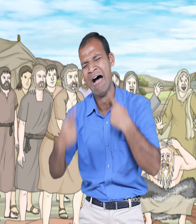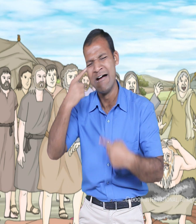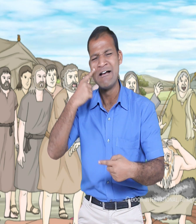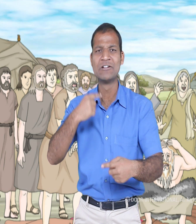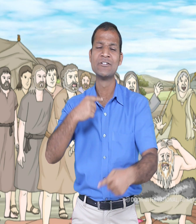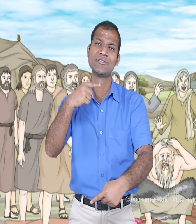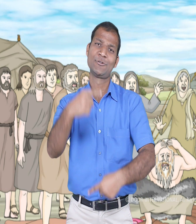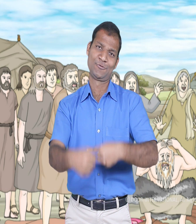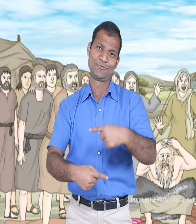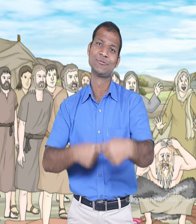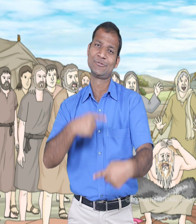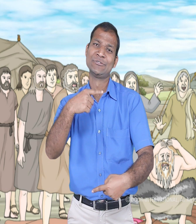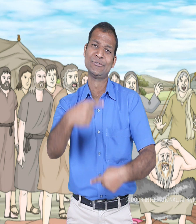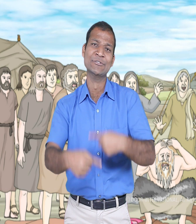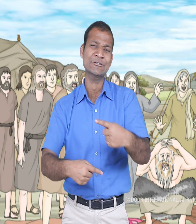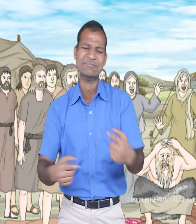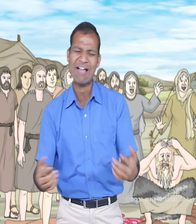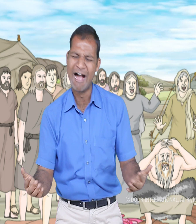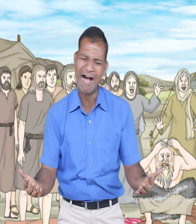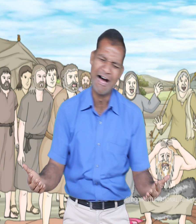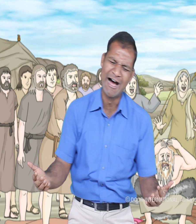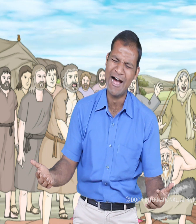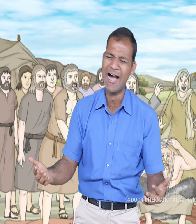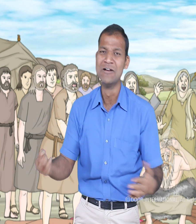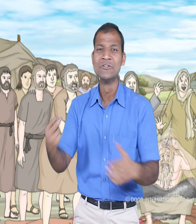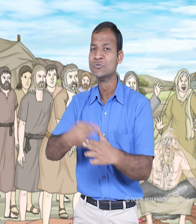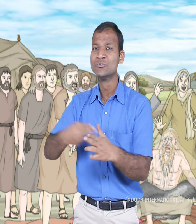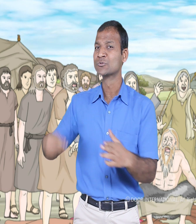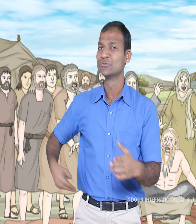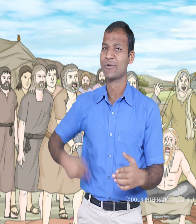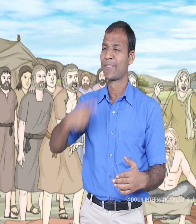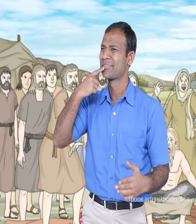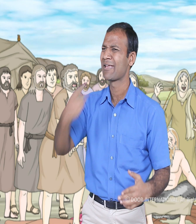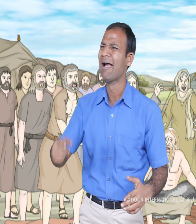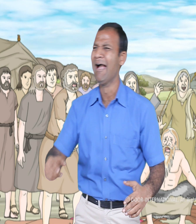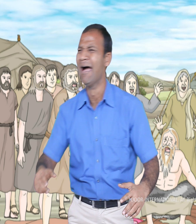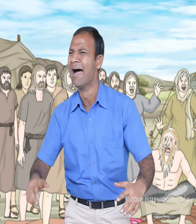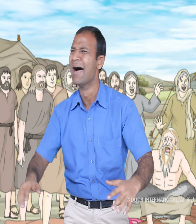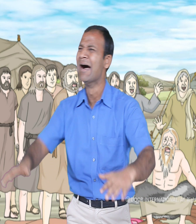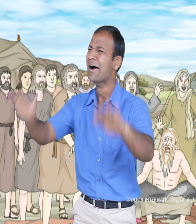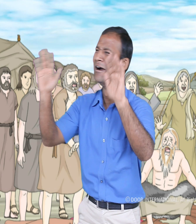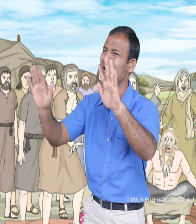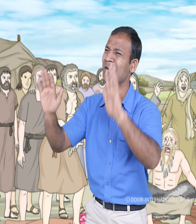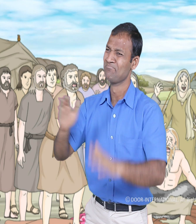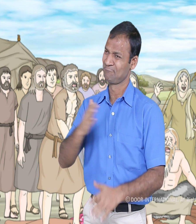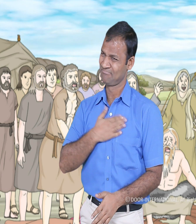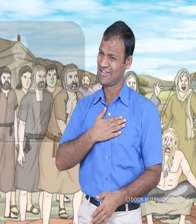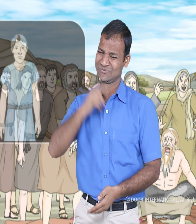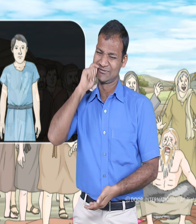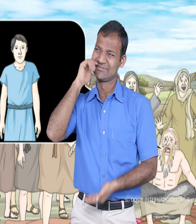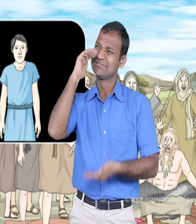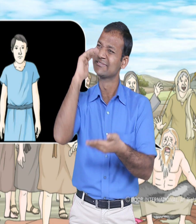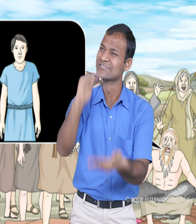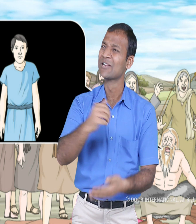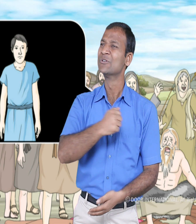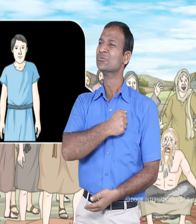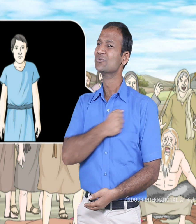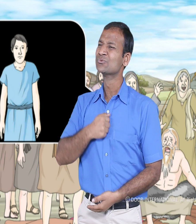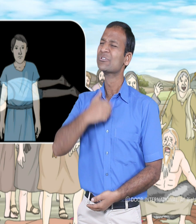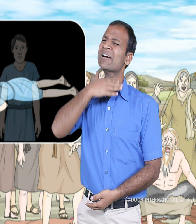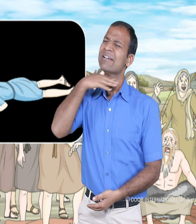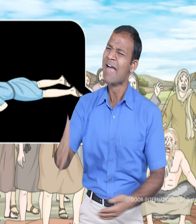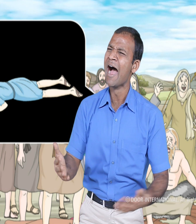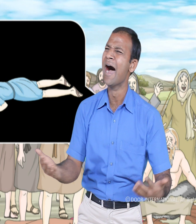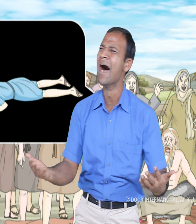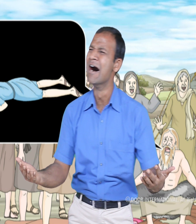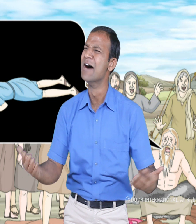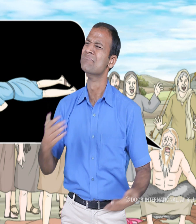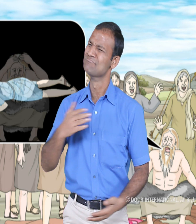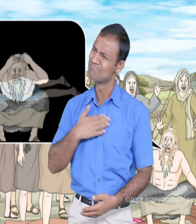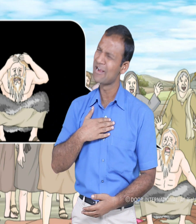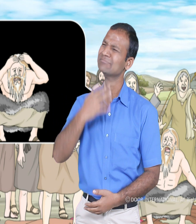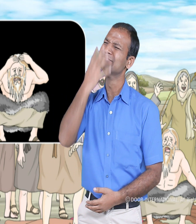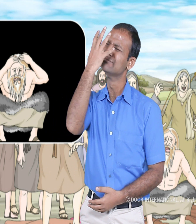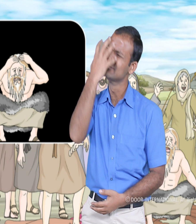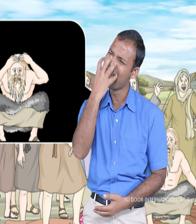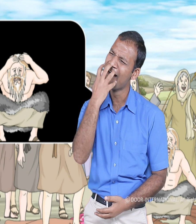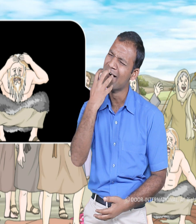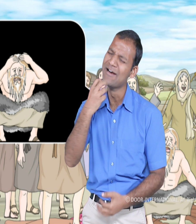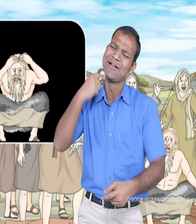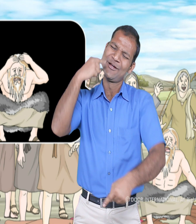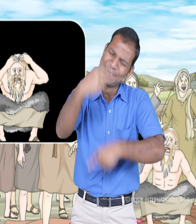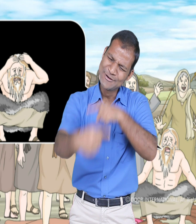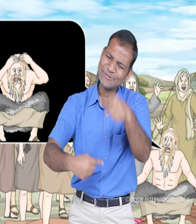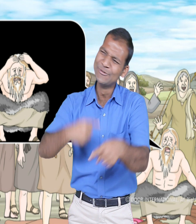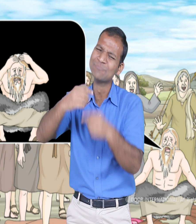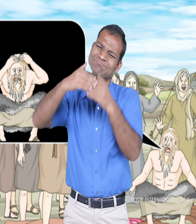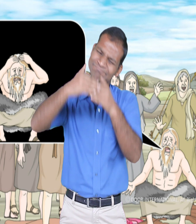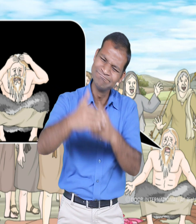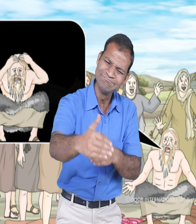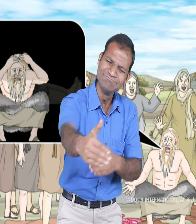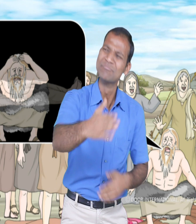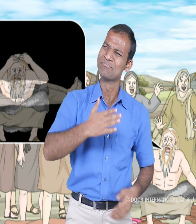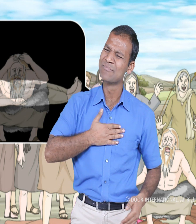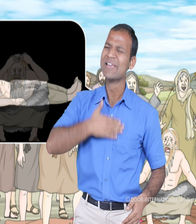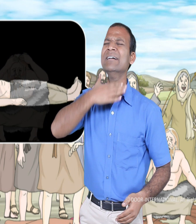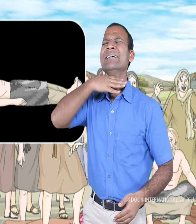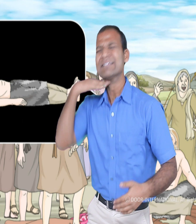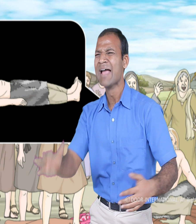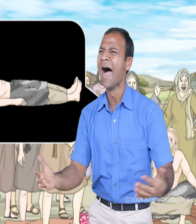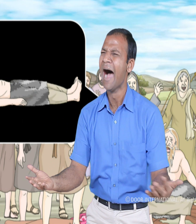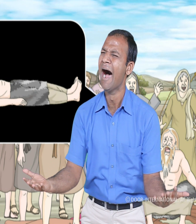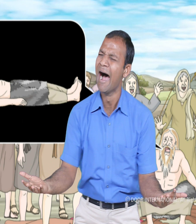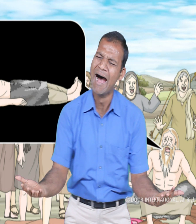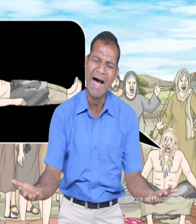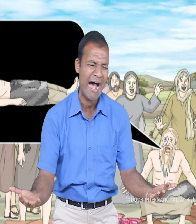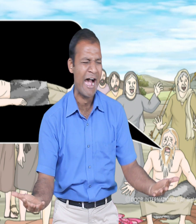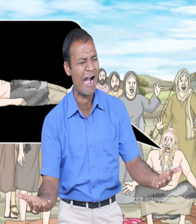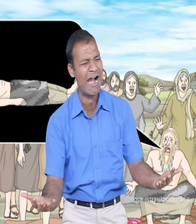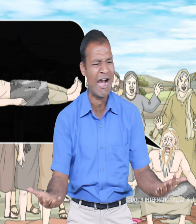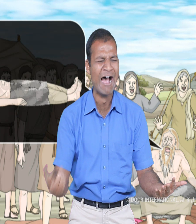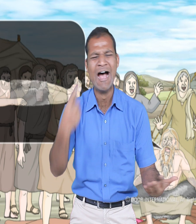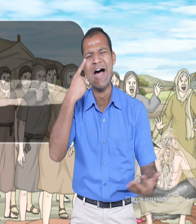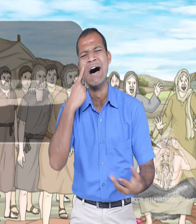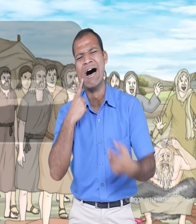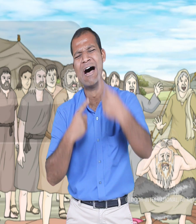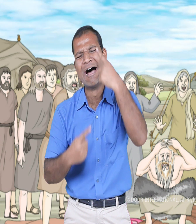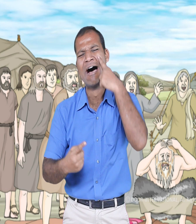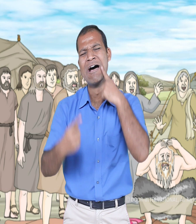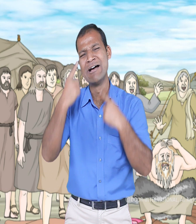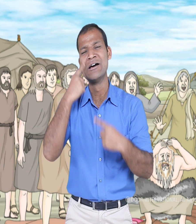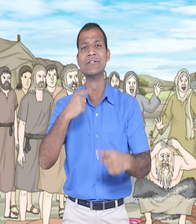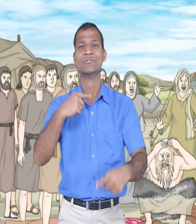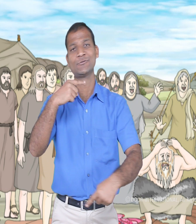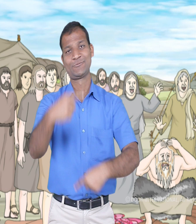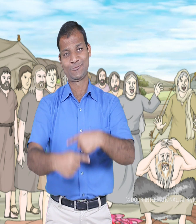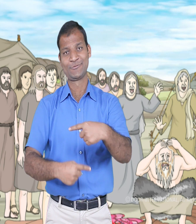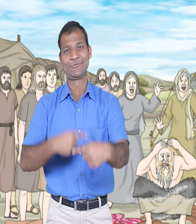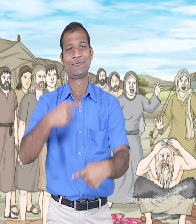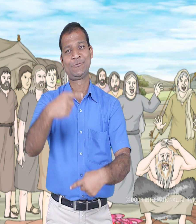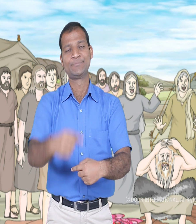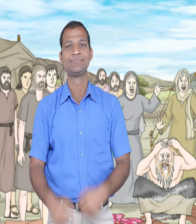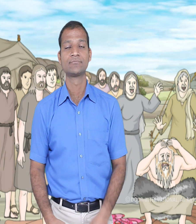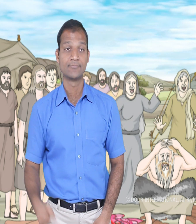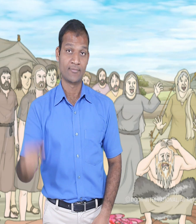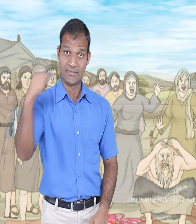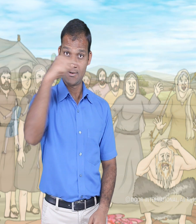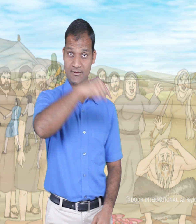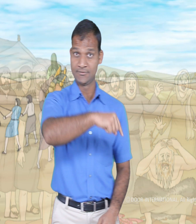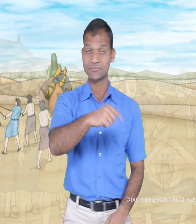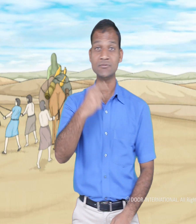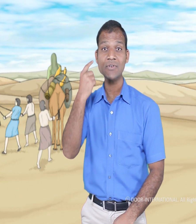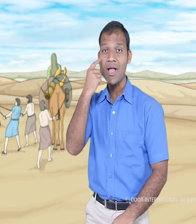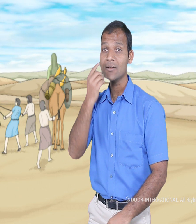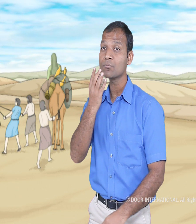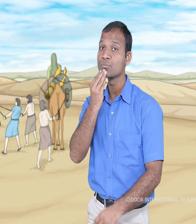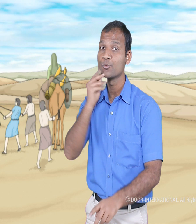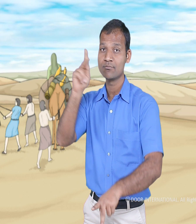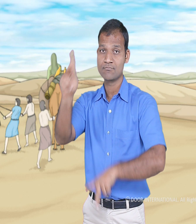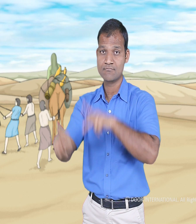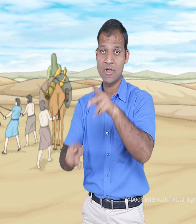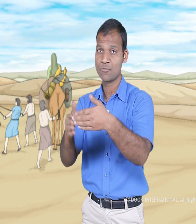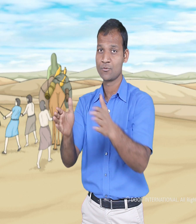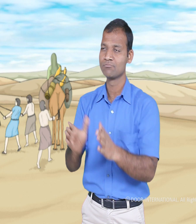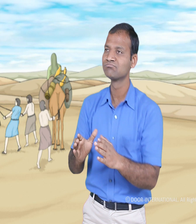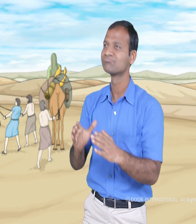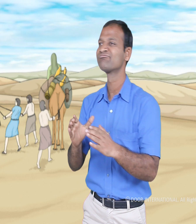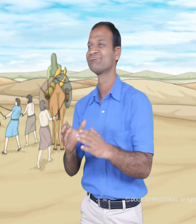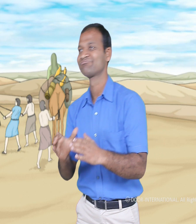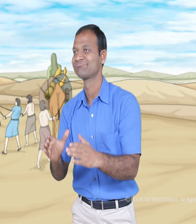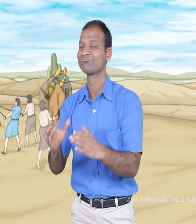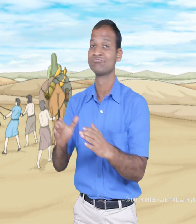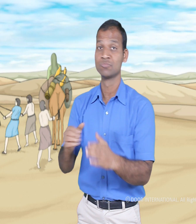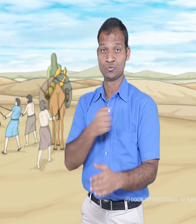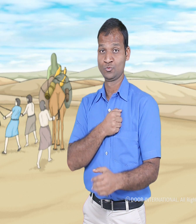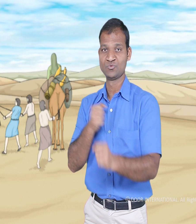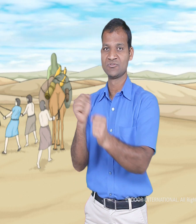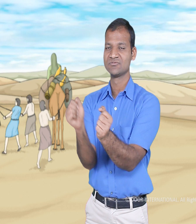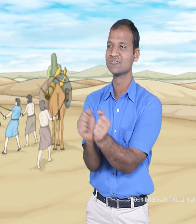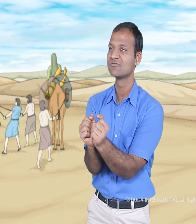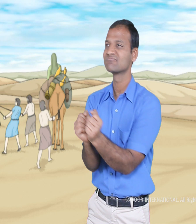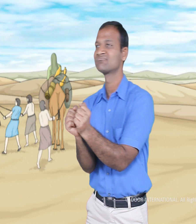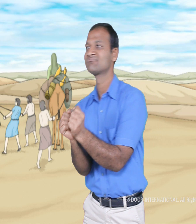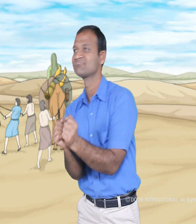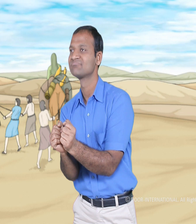“No,” he said. “I will go down to Sheol mourning for my son.” So his father wept for him.